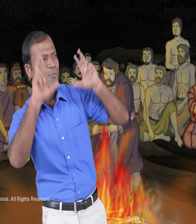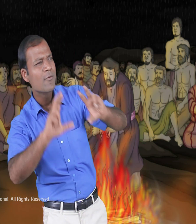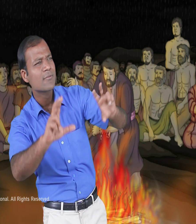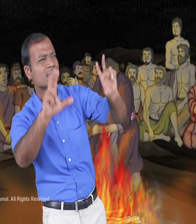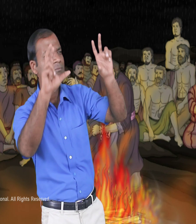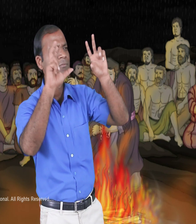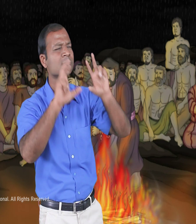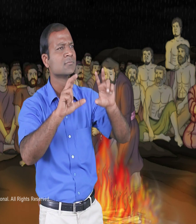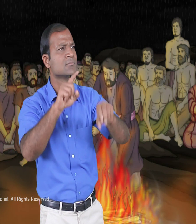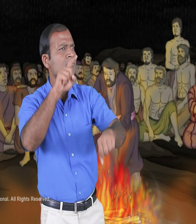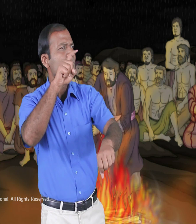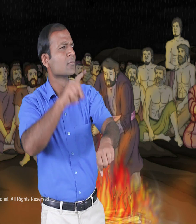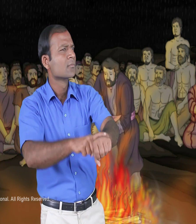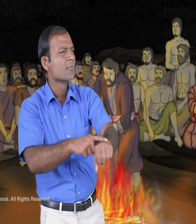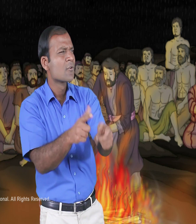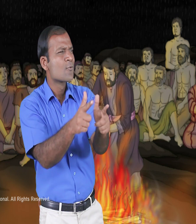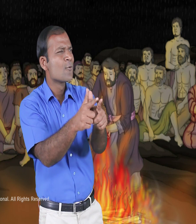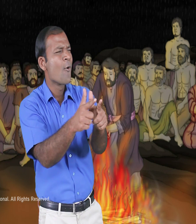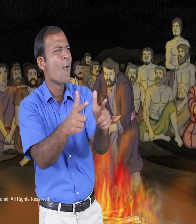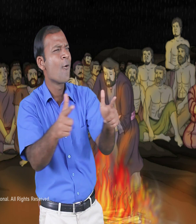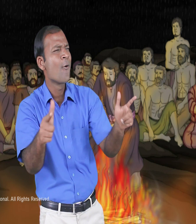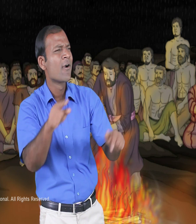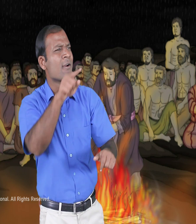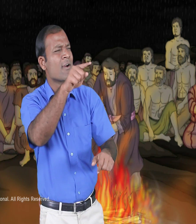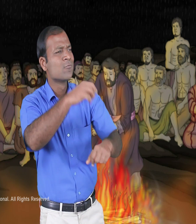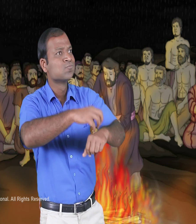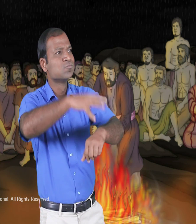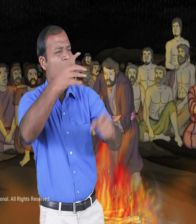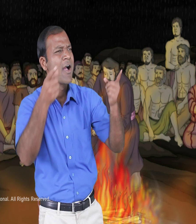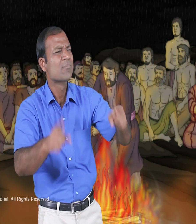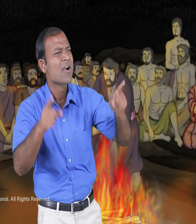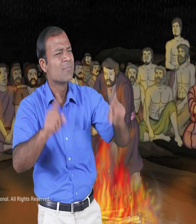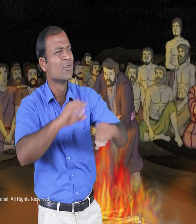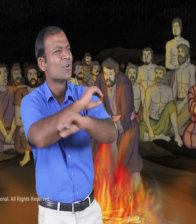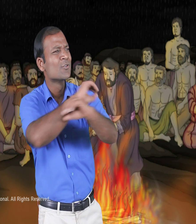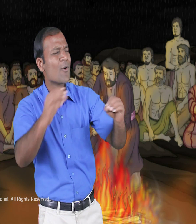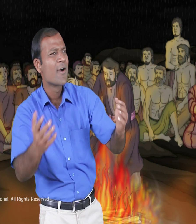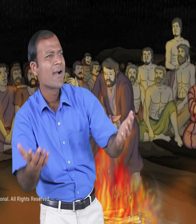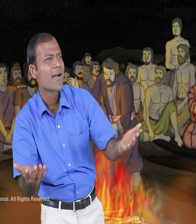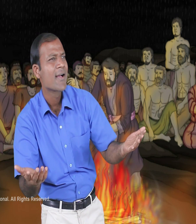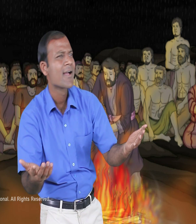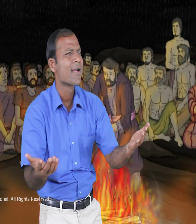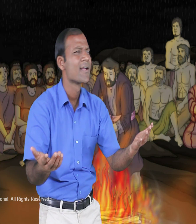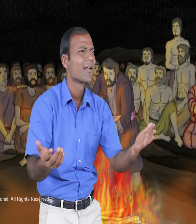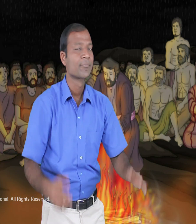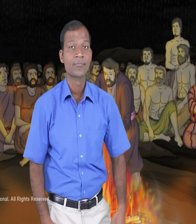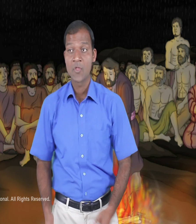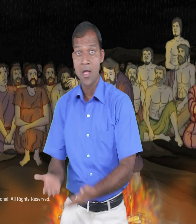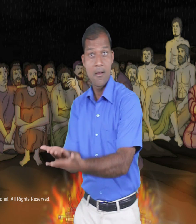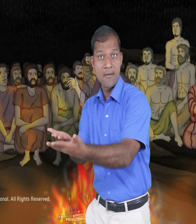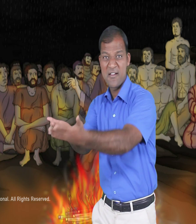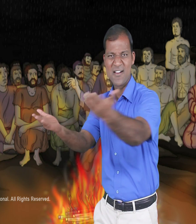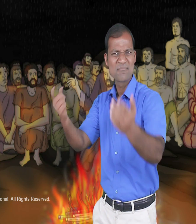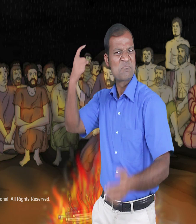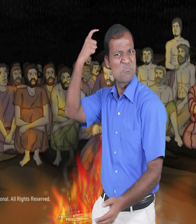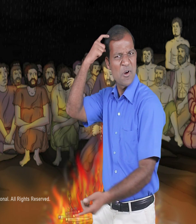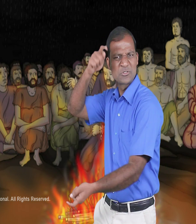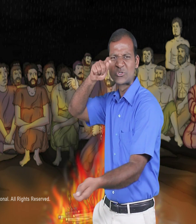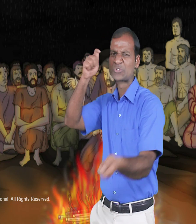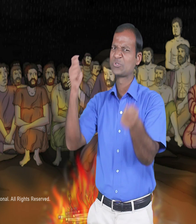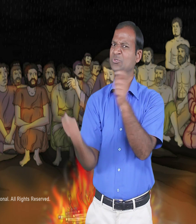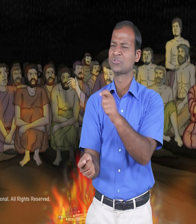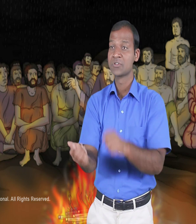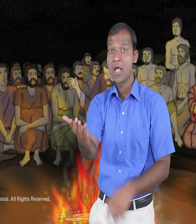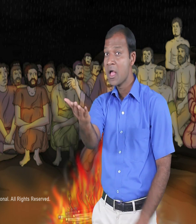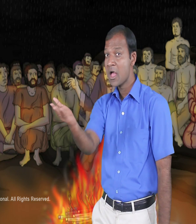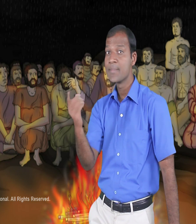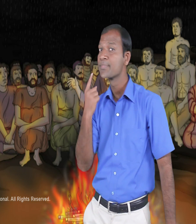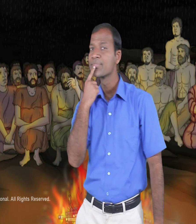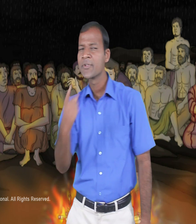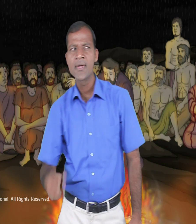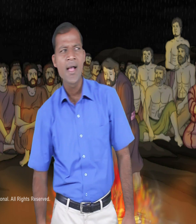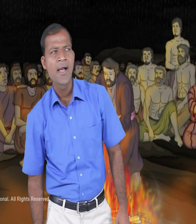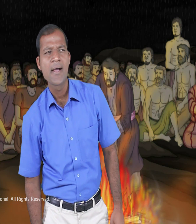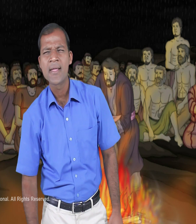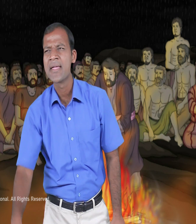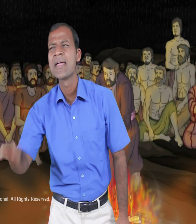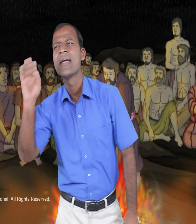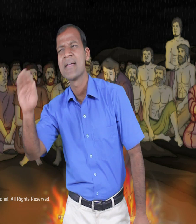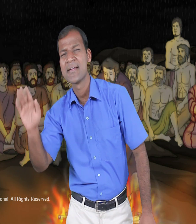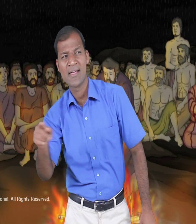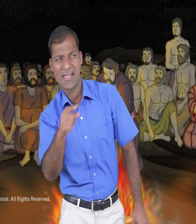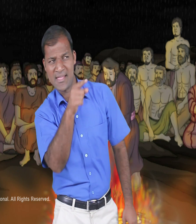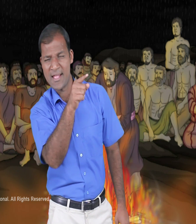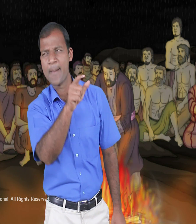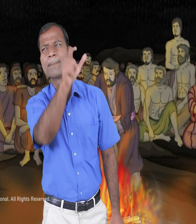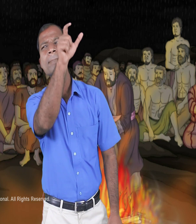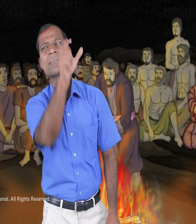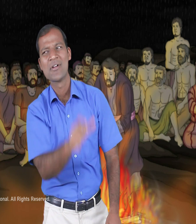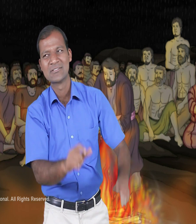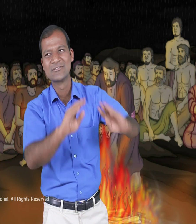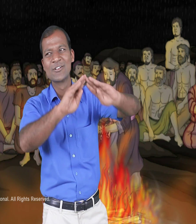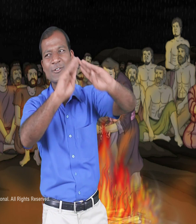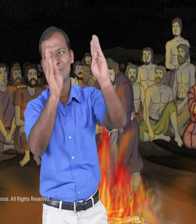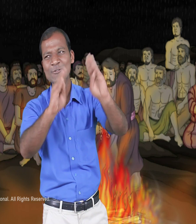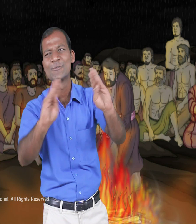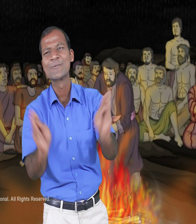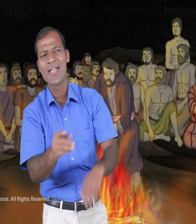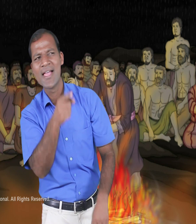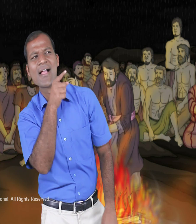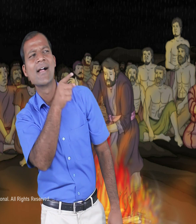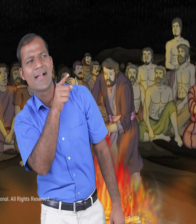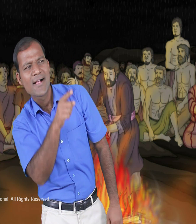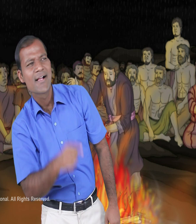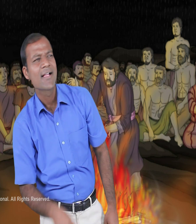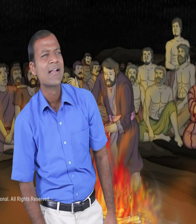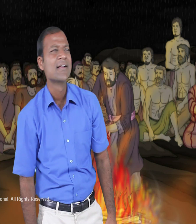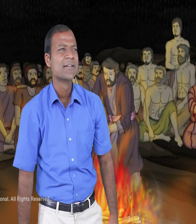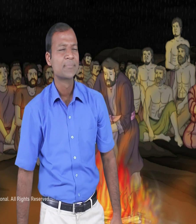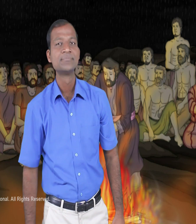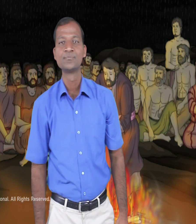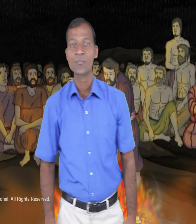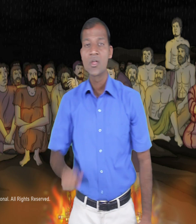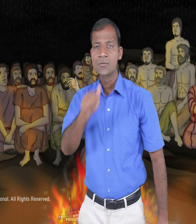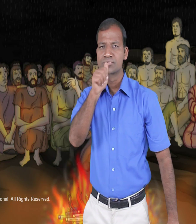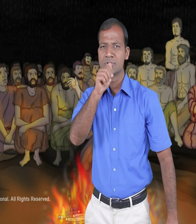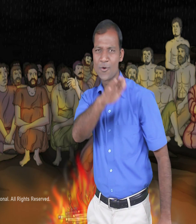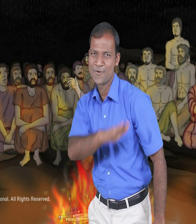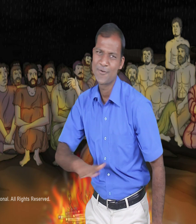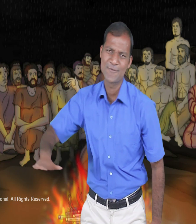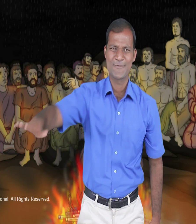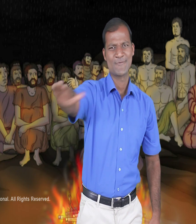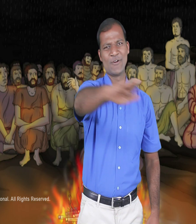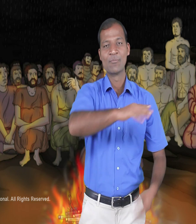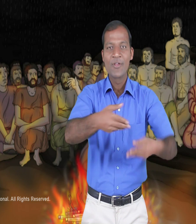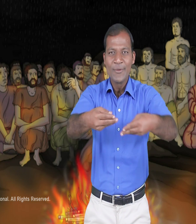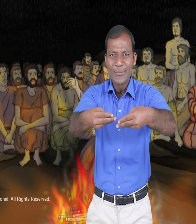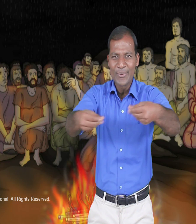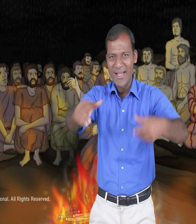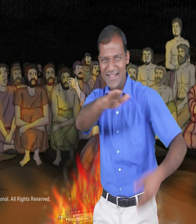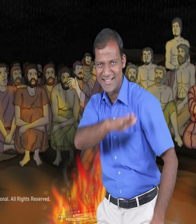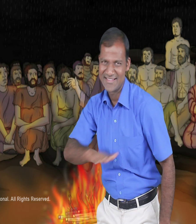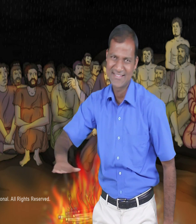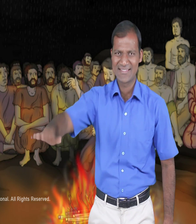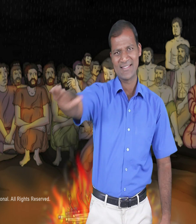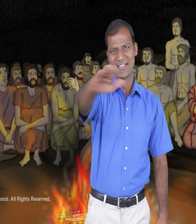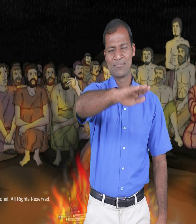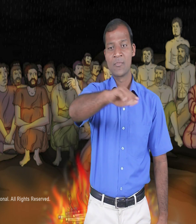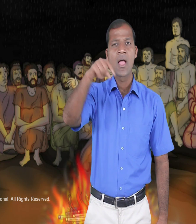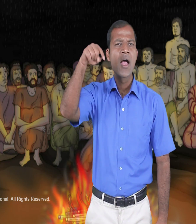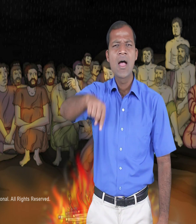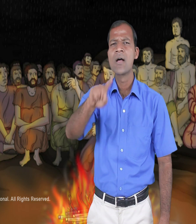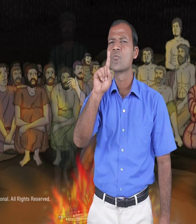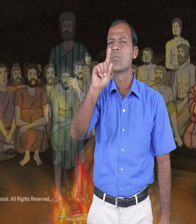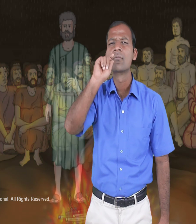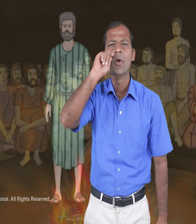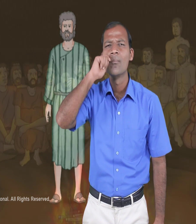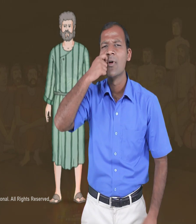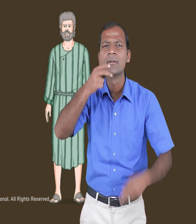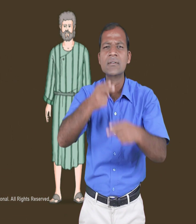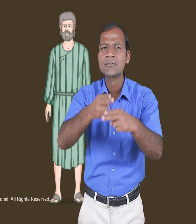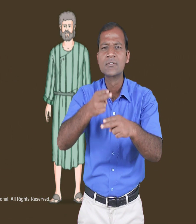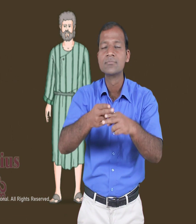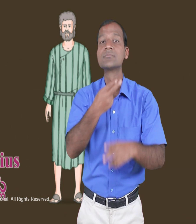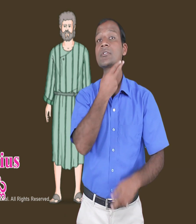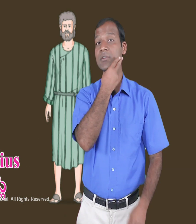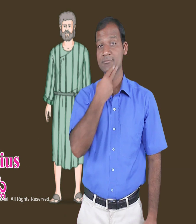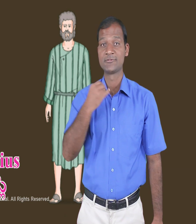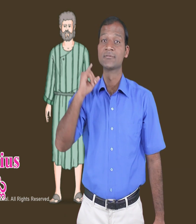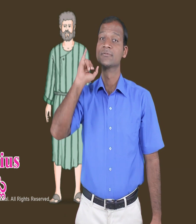But after waiting a long time and seeing nothing unusual happen to him, they changed their minds and said he was a god.